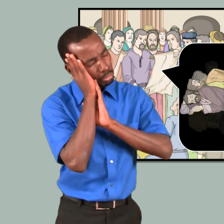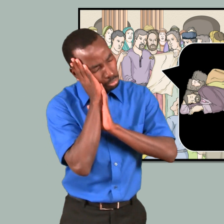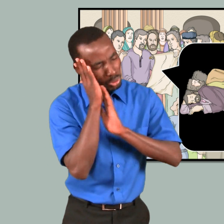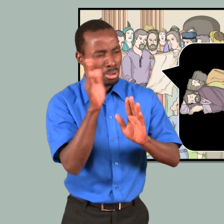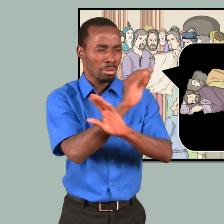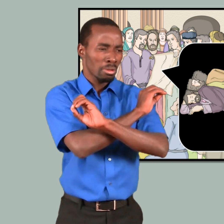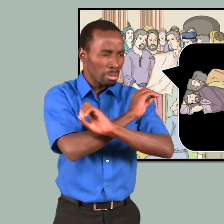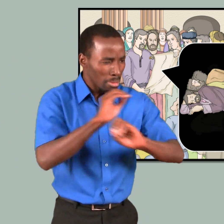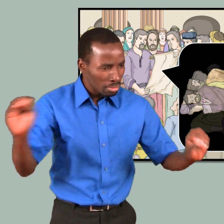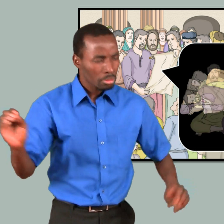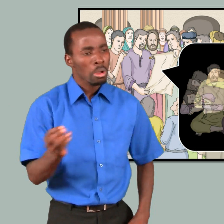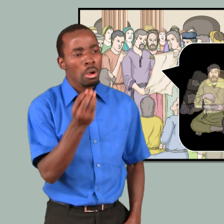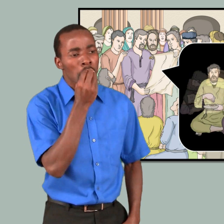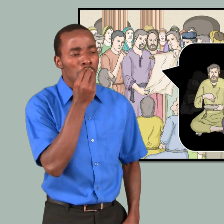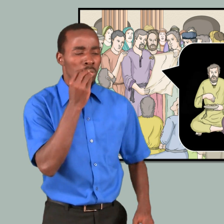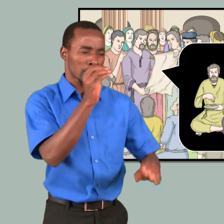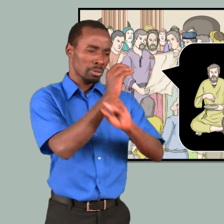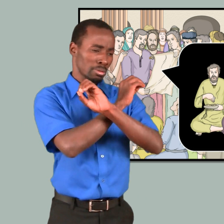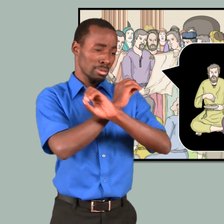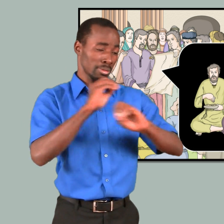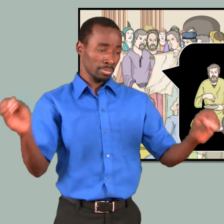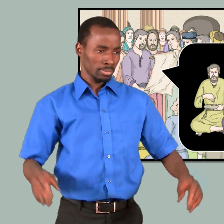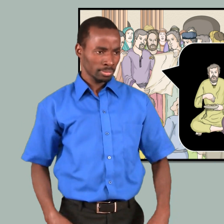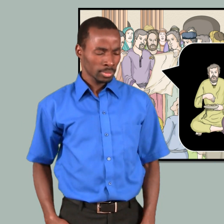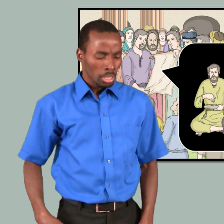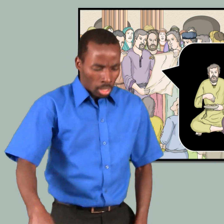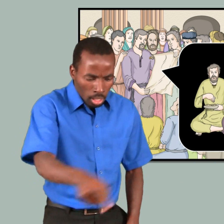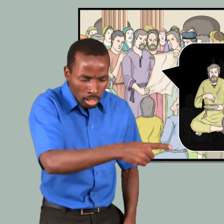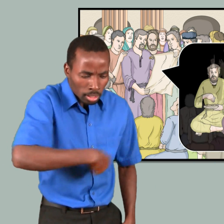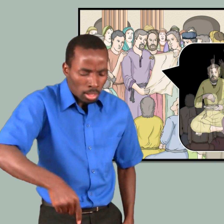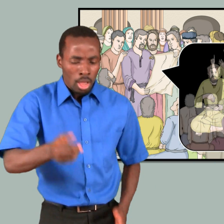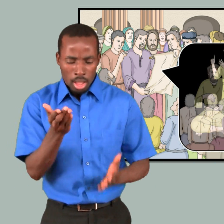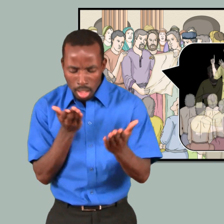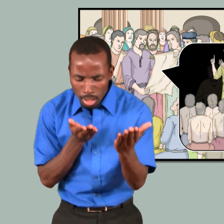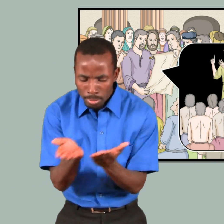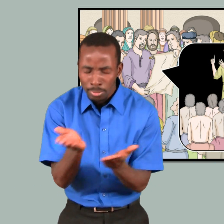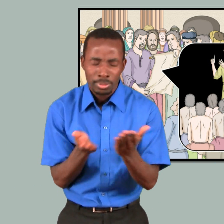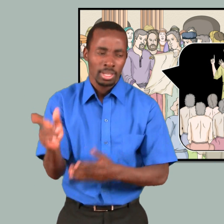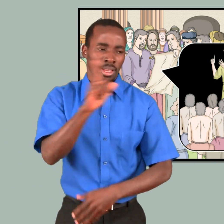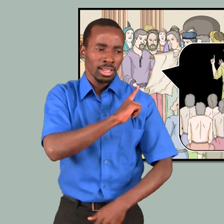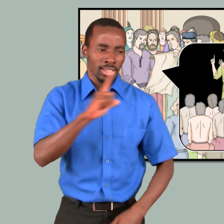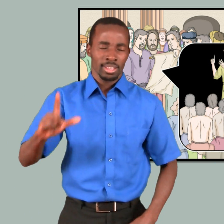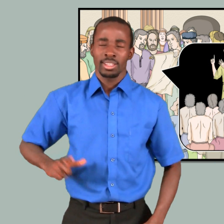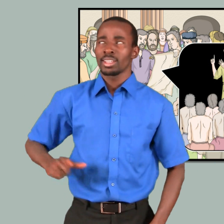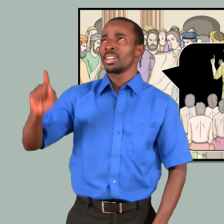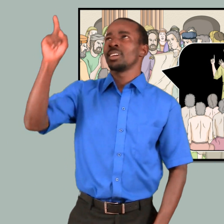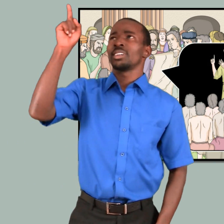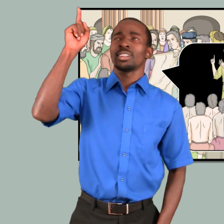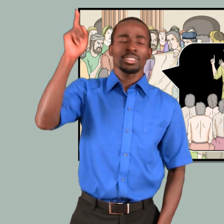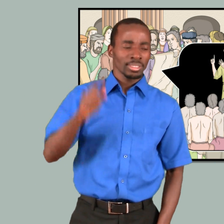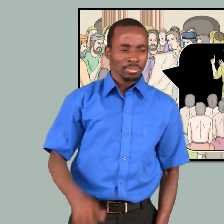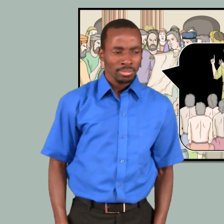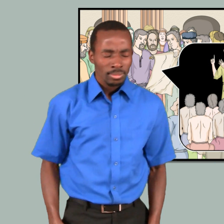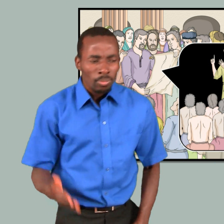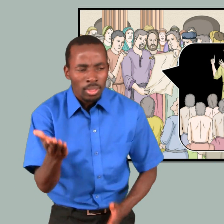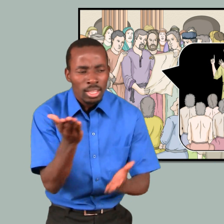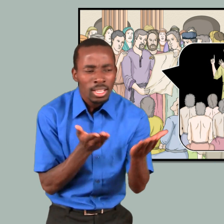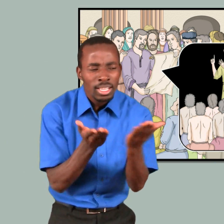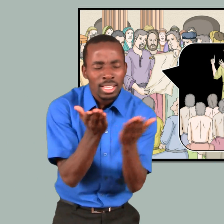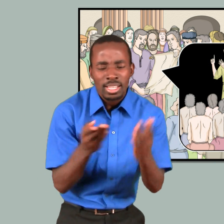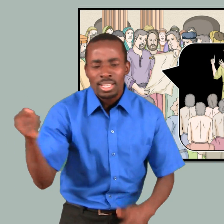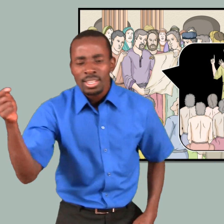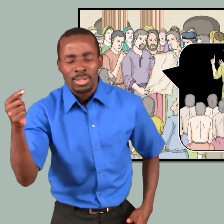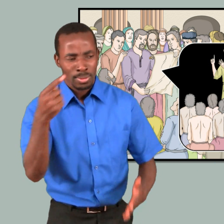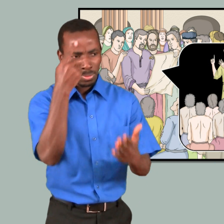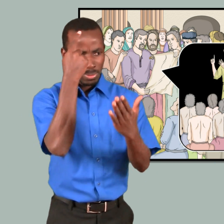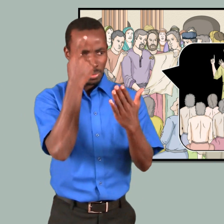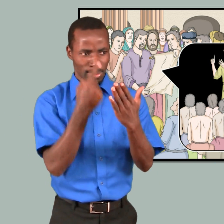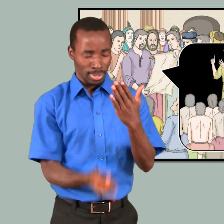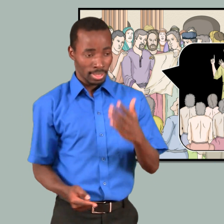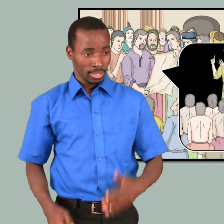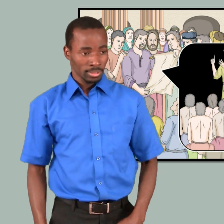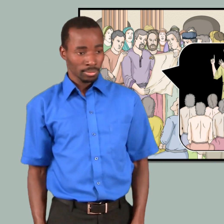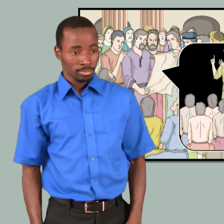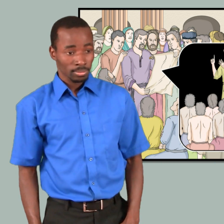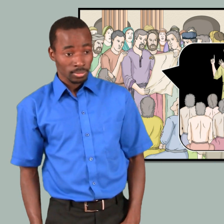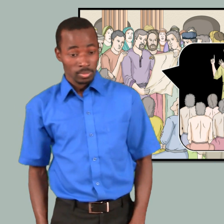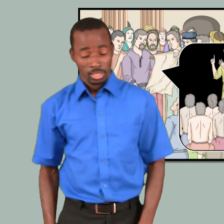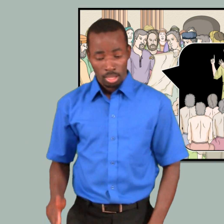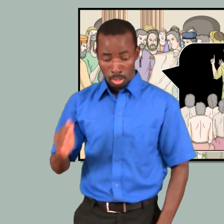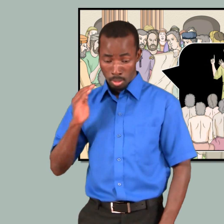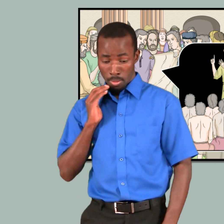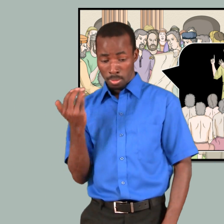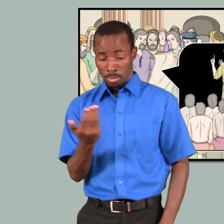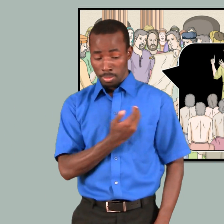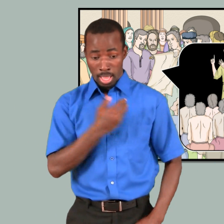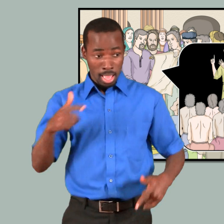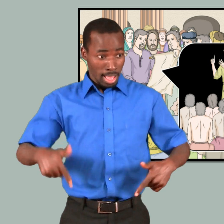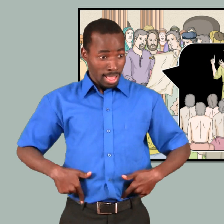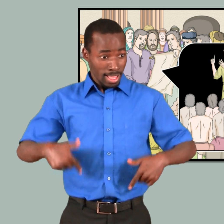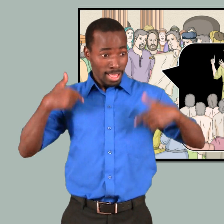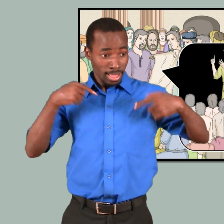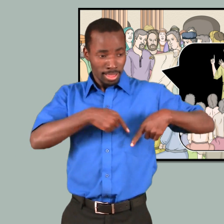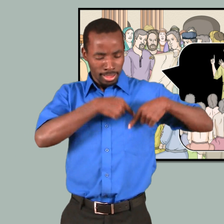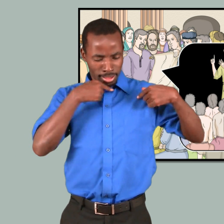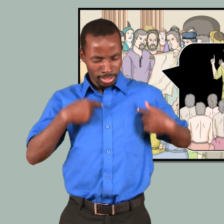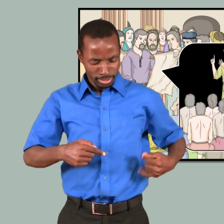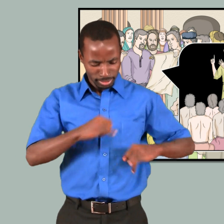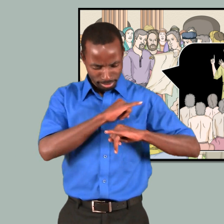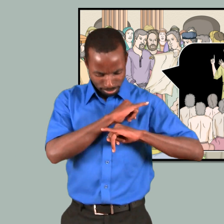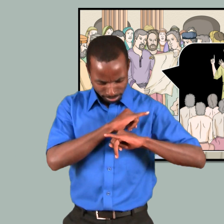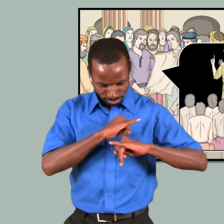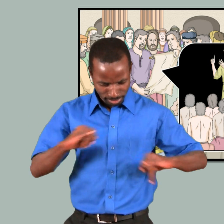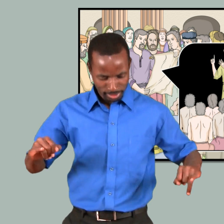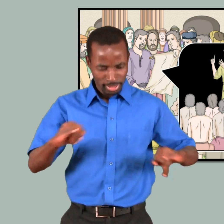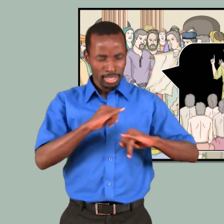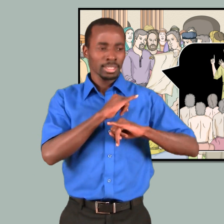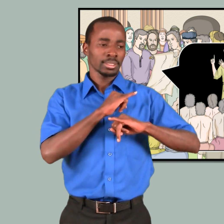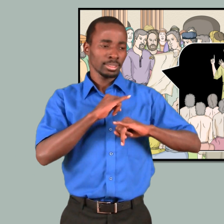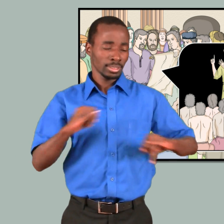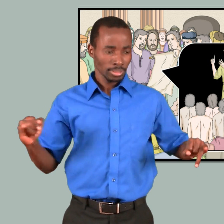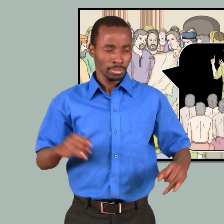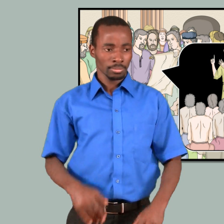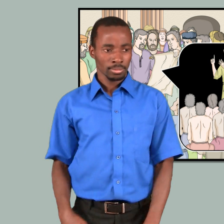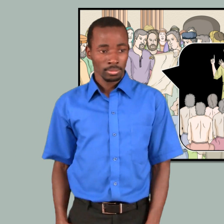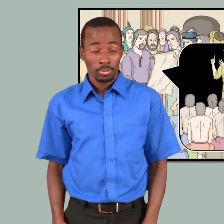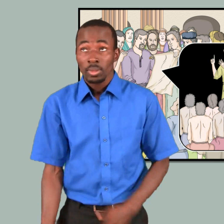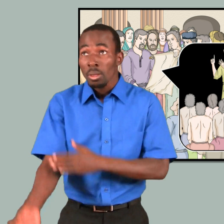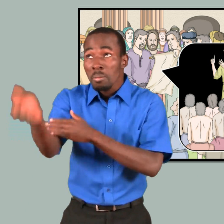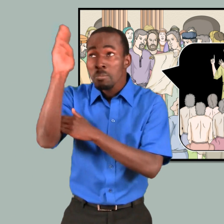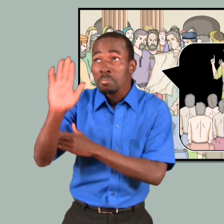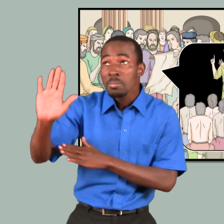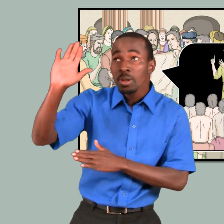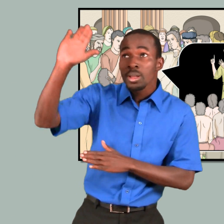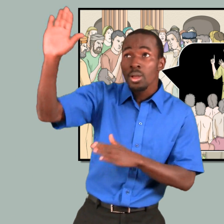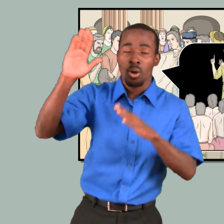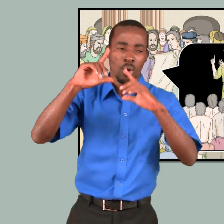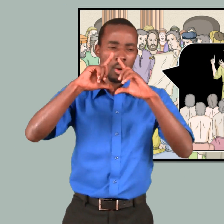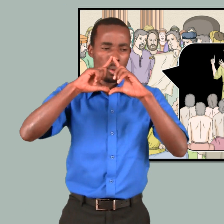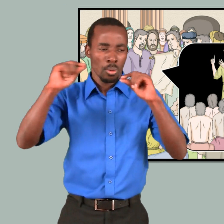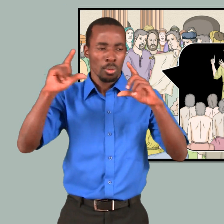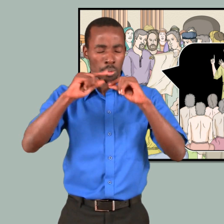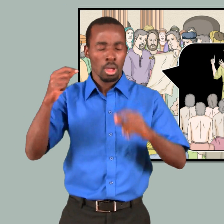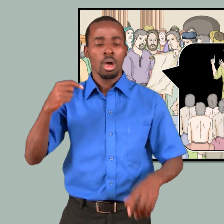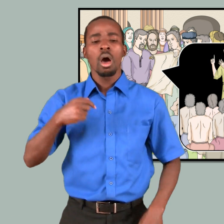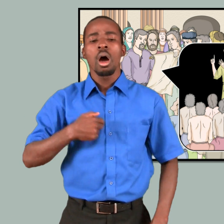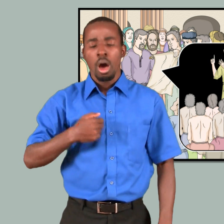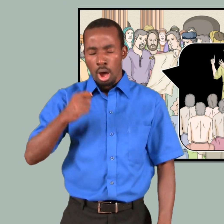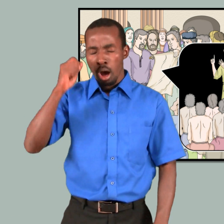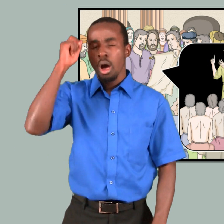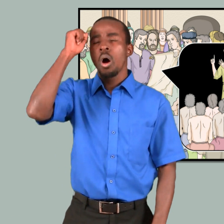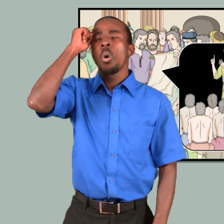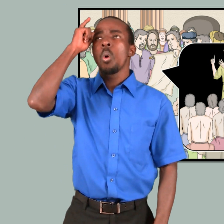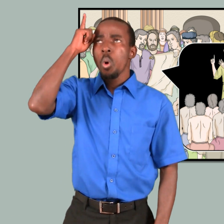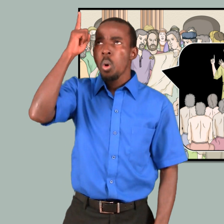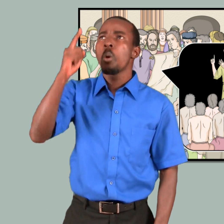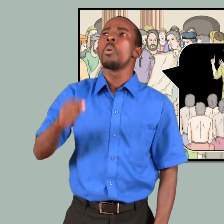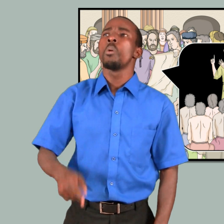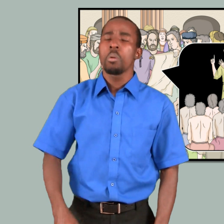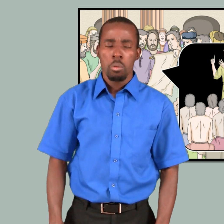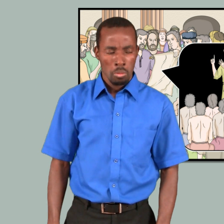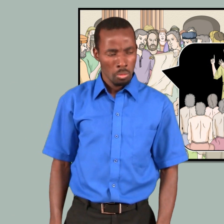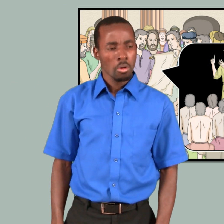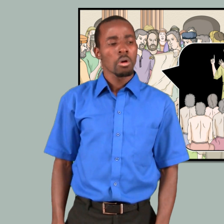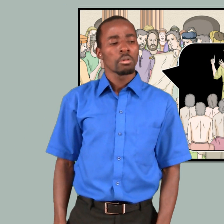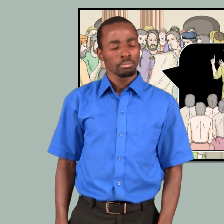in purity, knowledge, patience, and kindness;